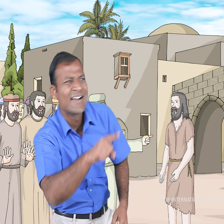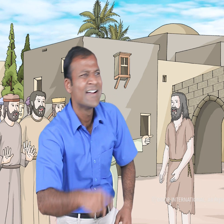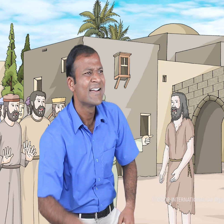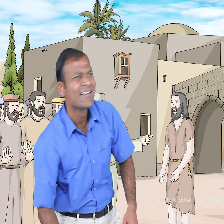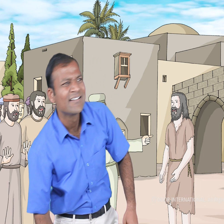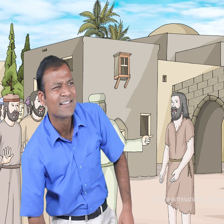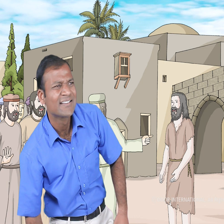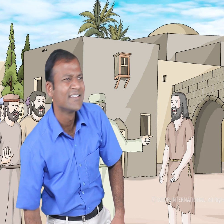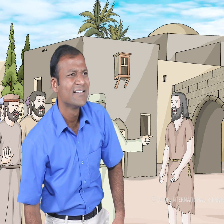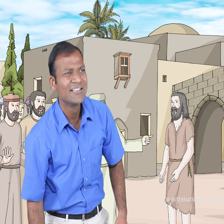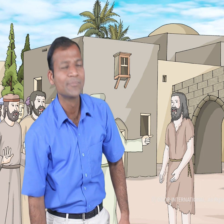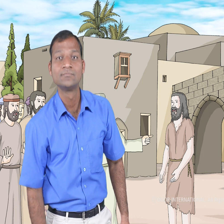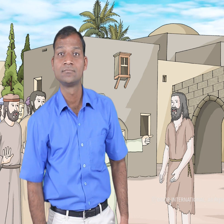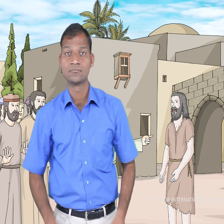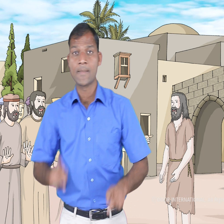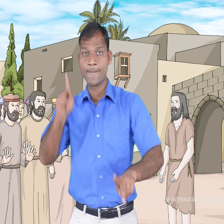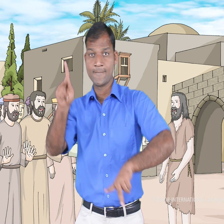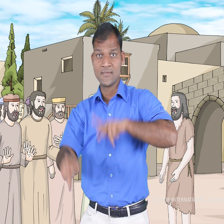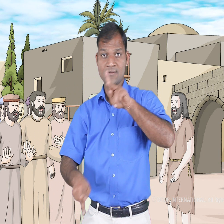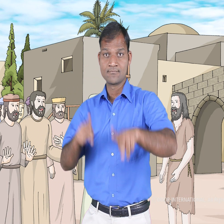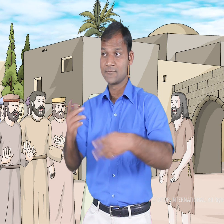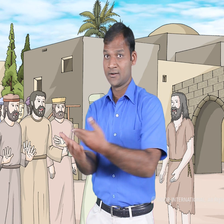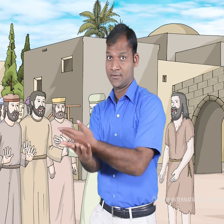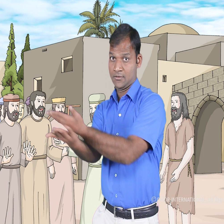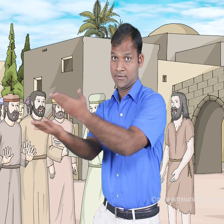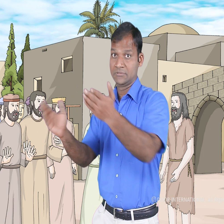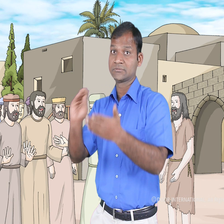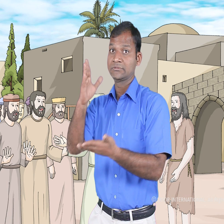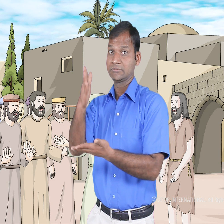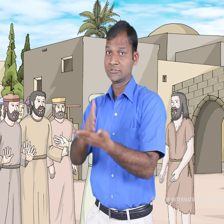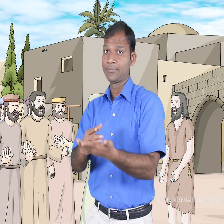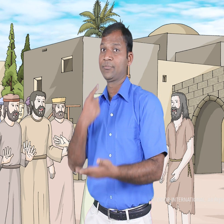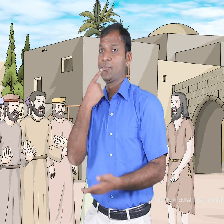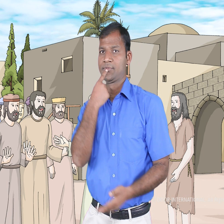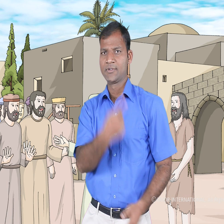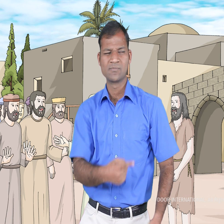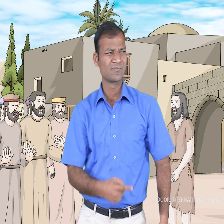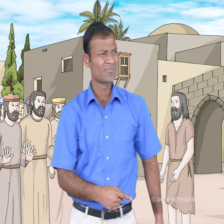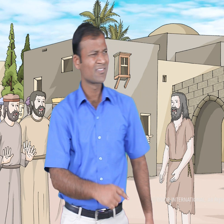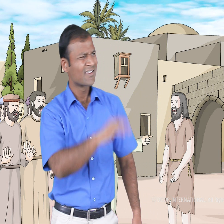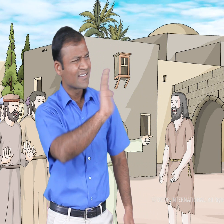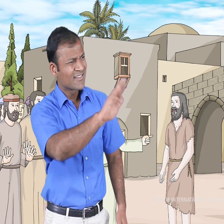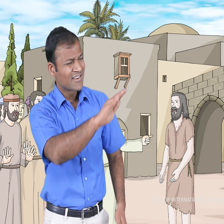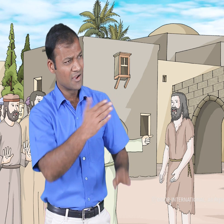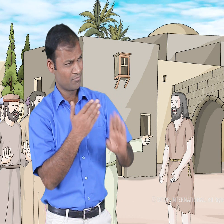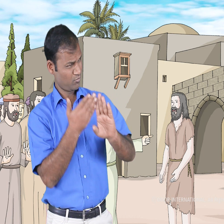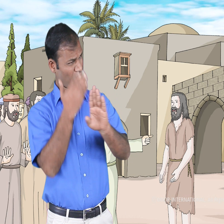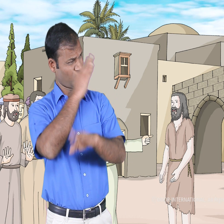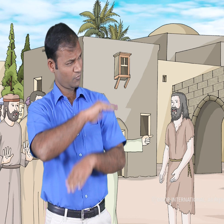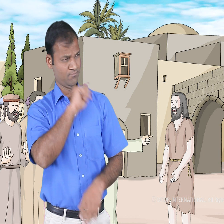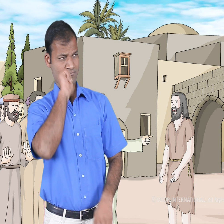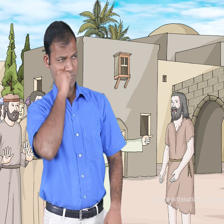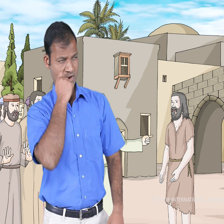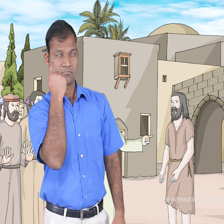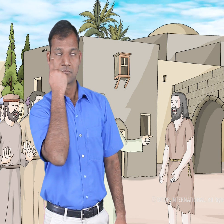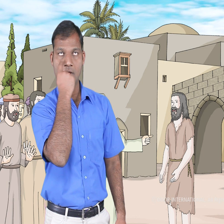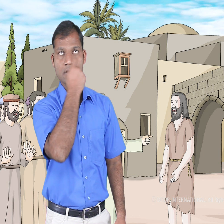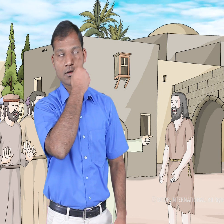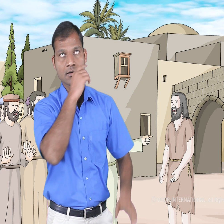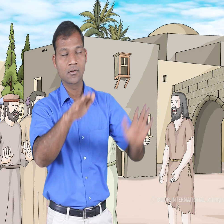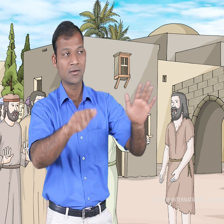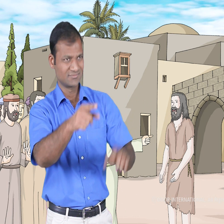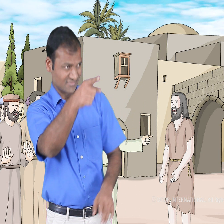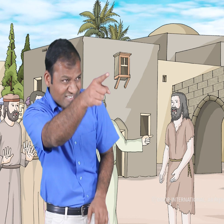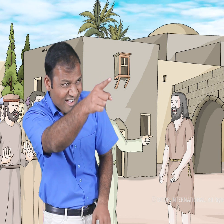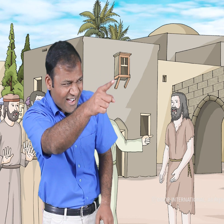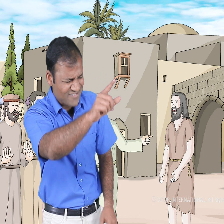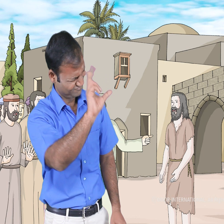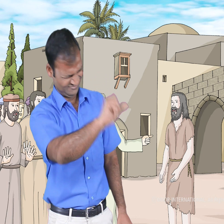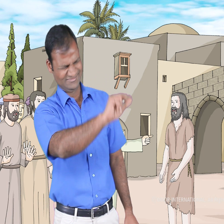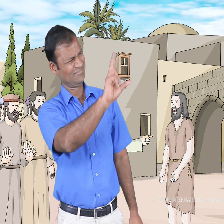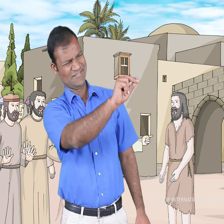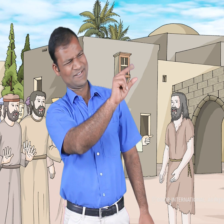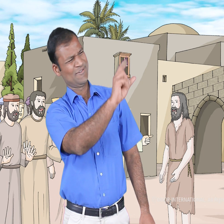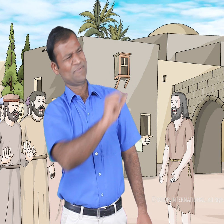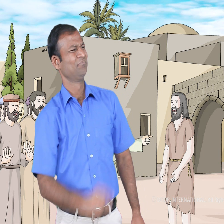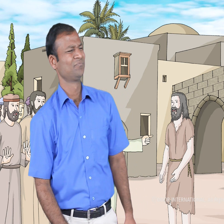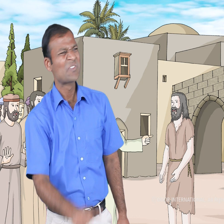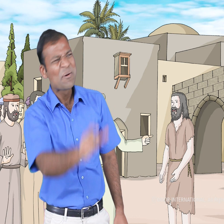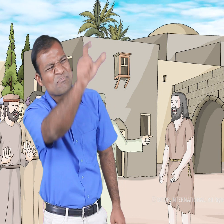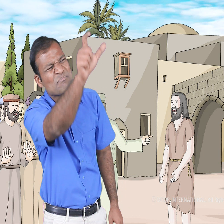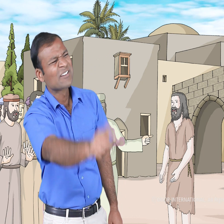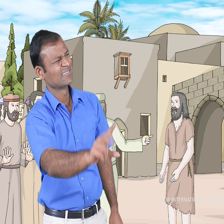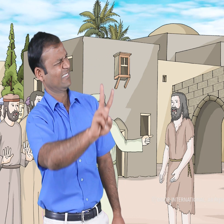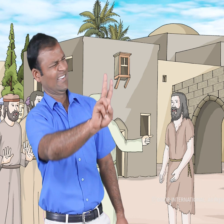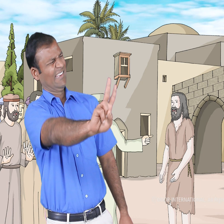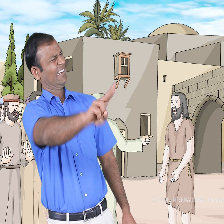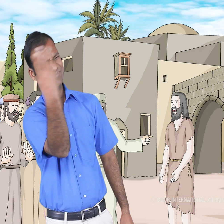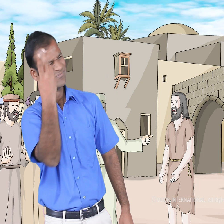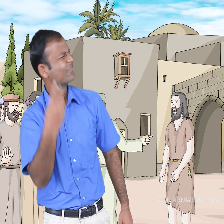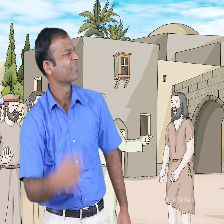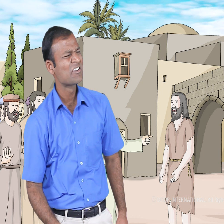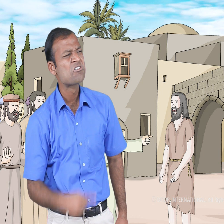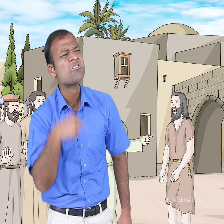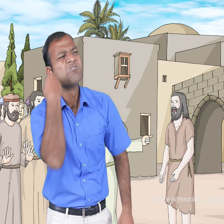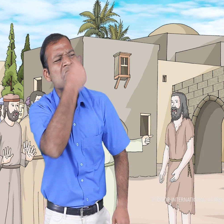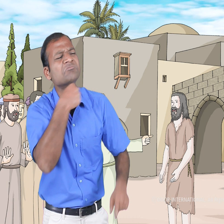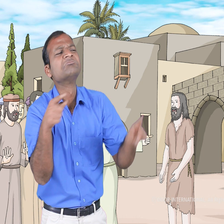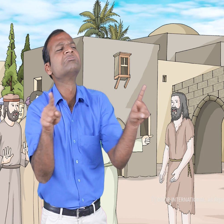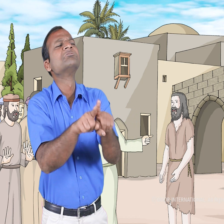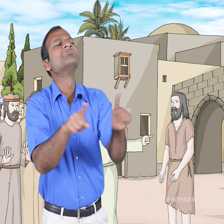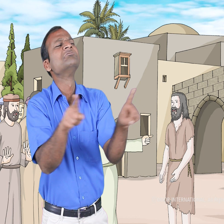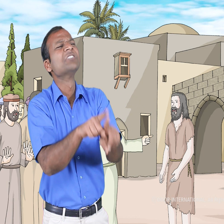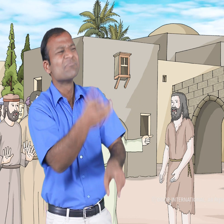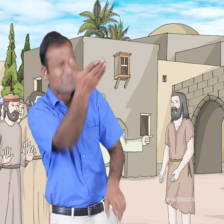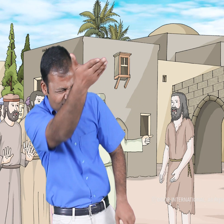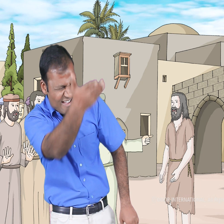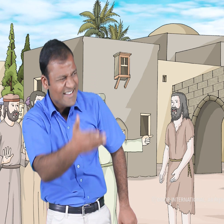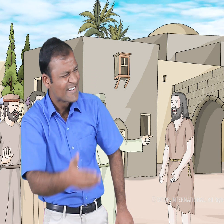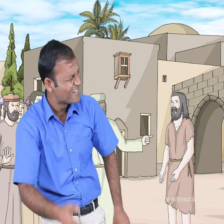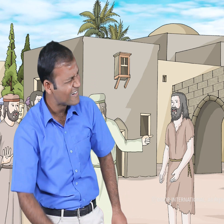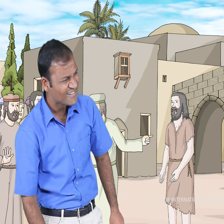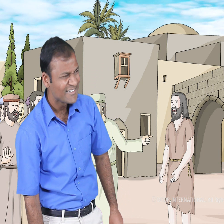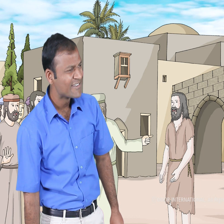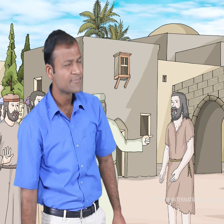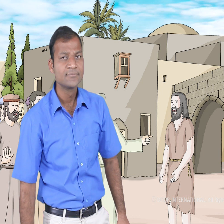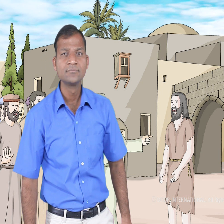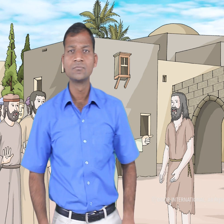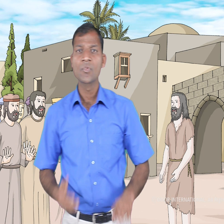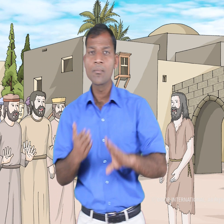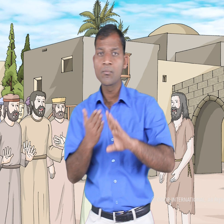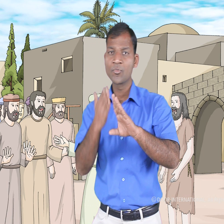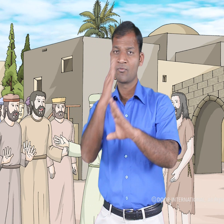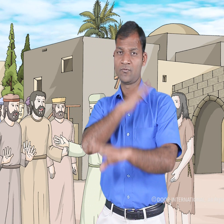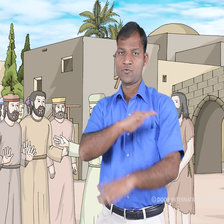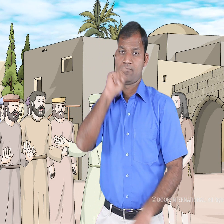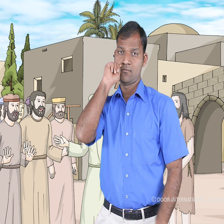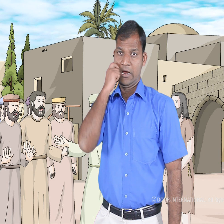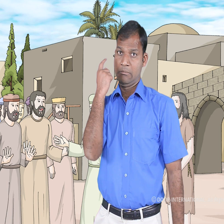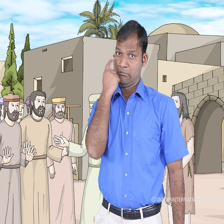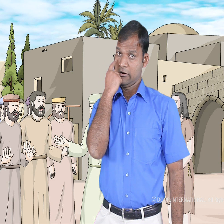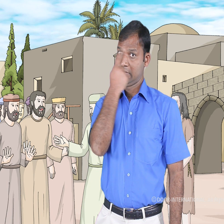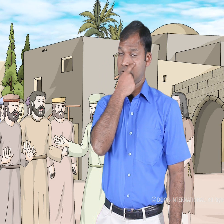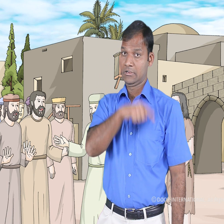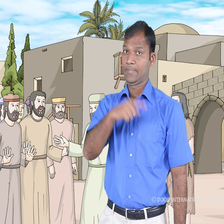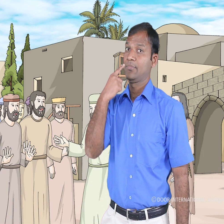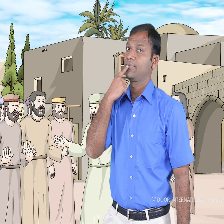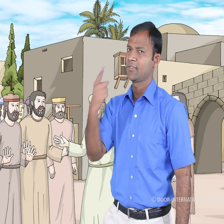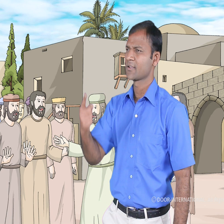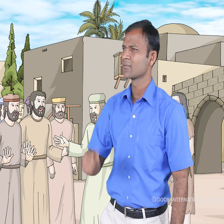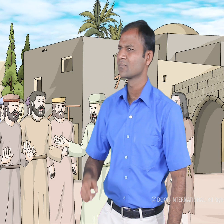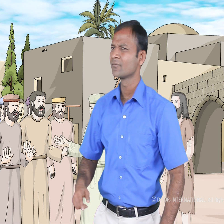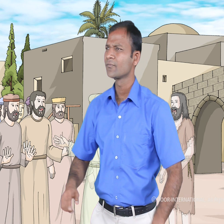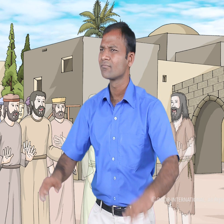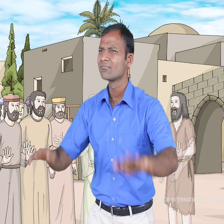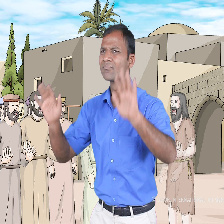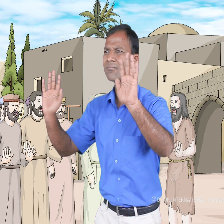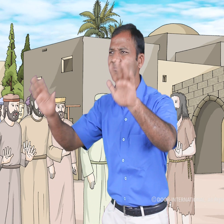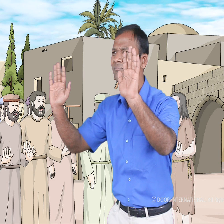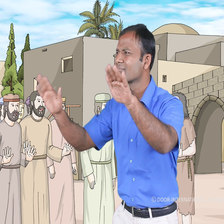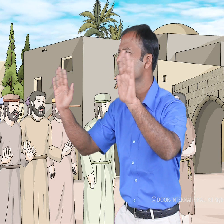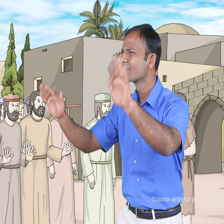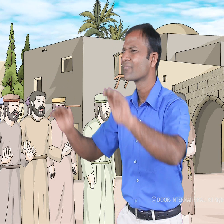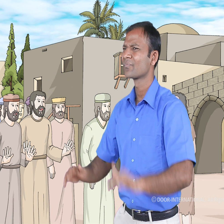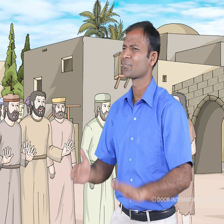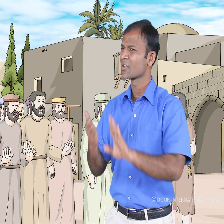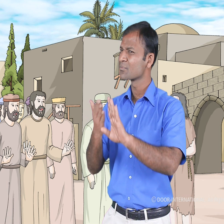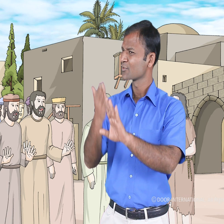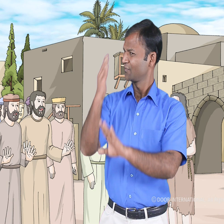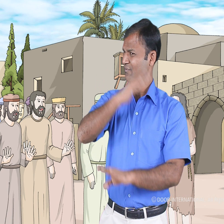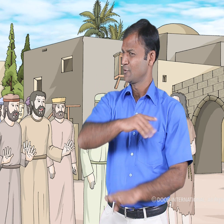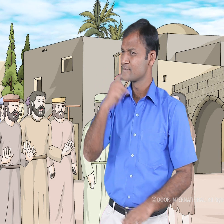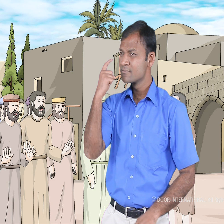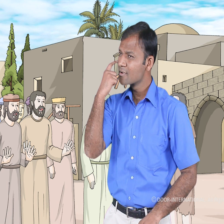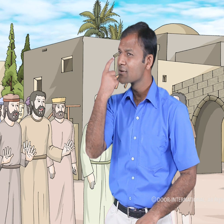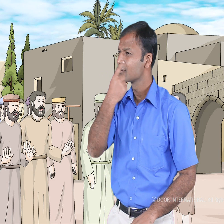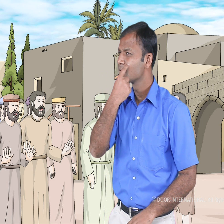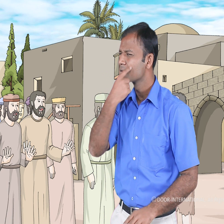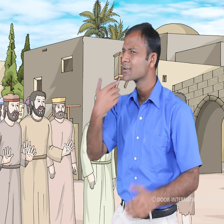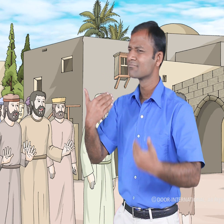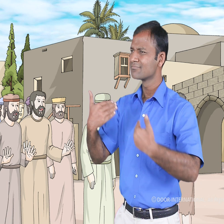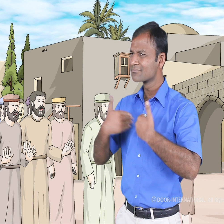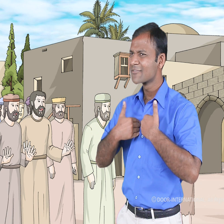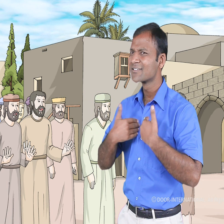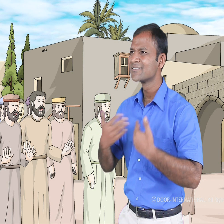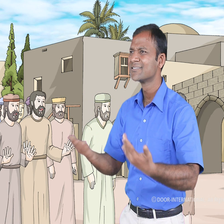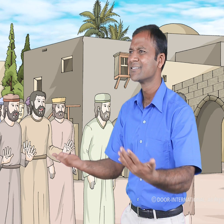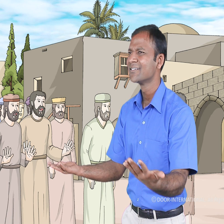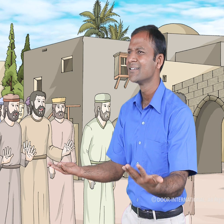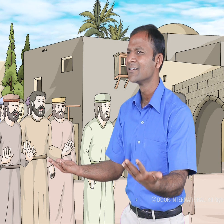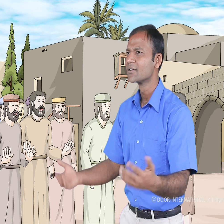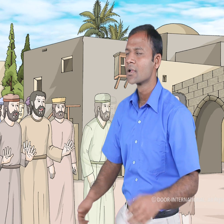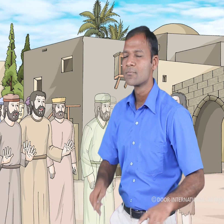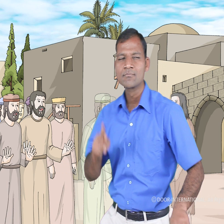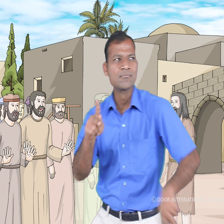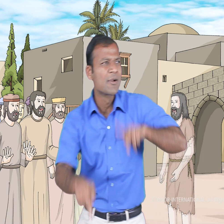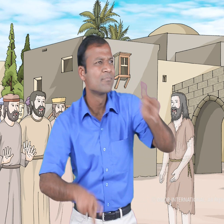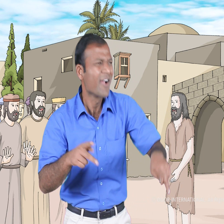Some claimed that he was, but others said, “No, he just looks like him.”